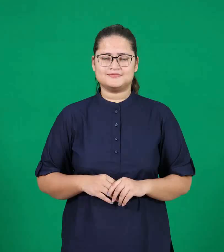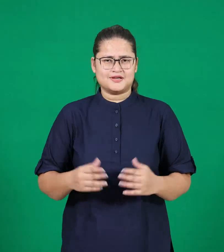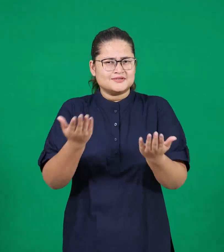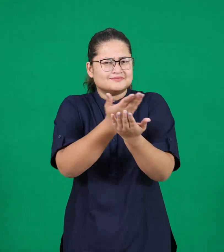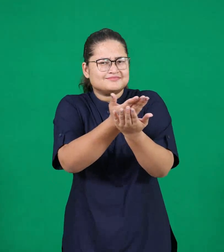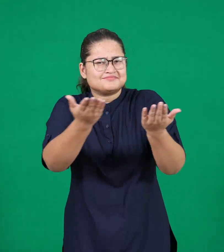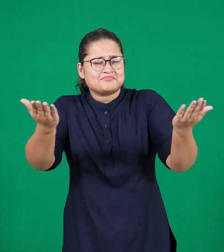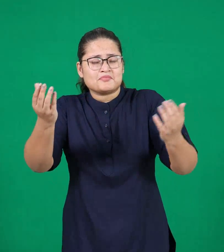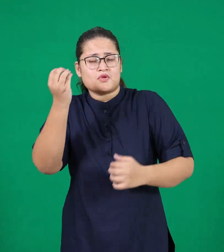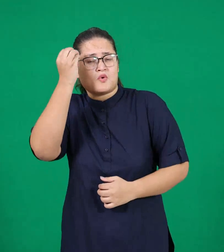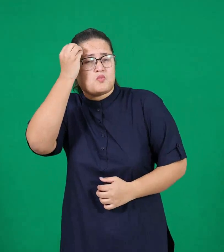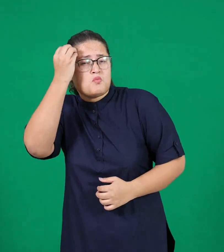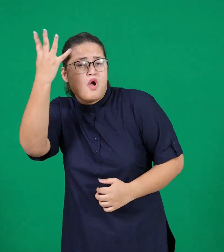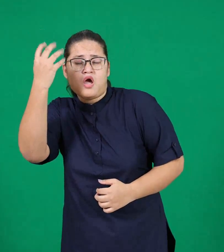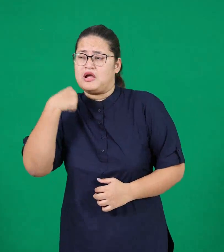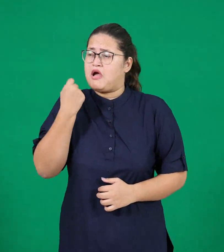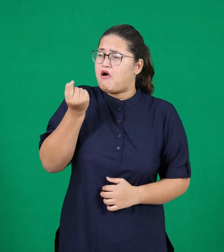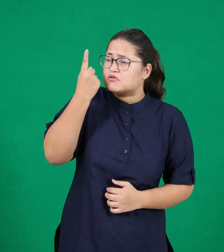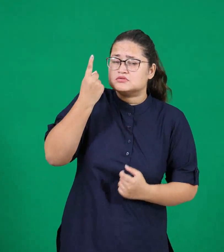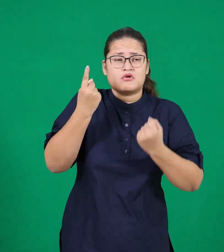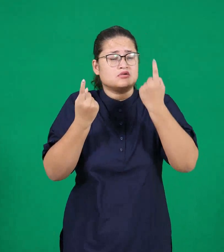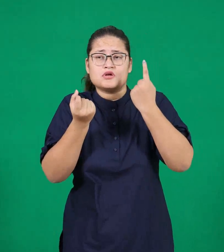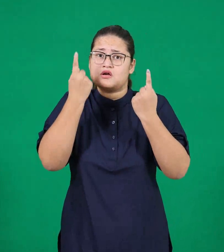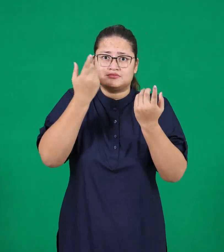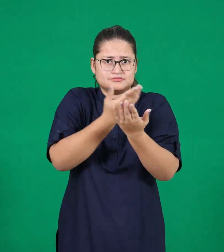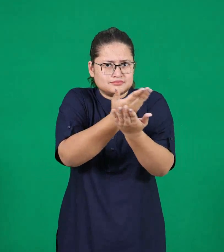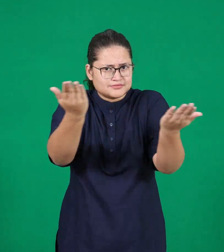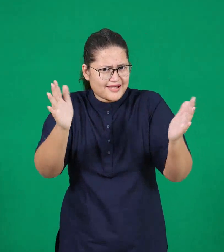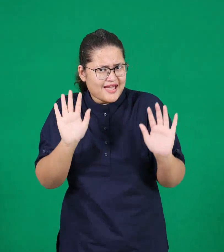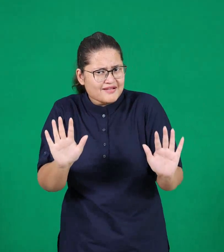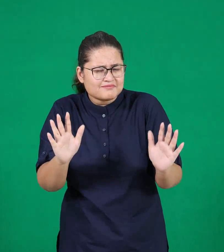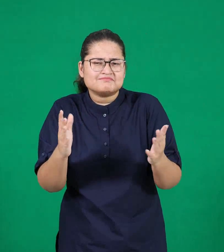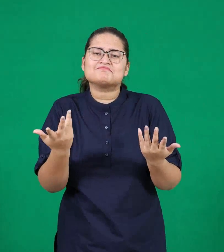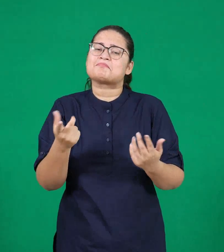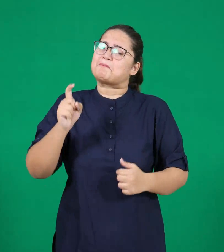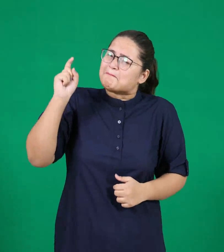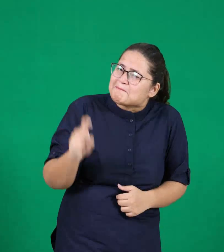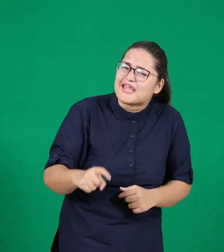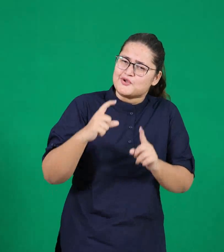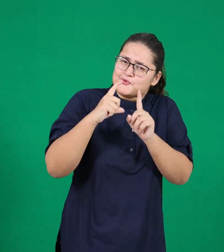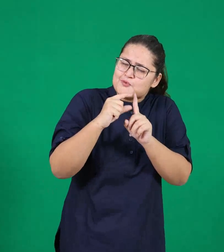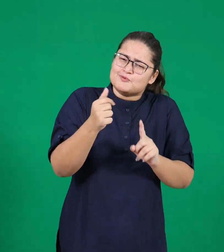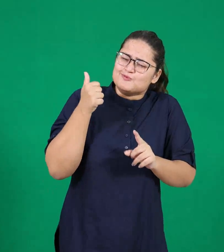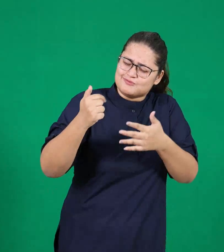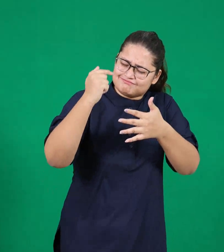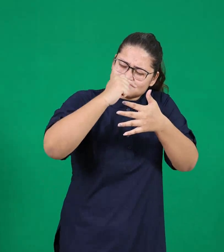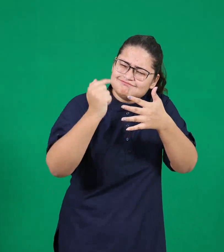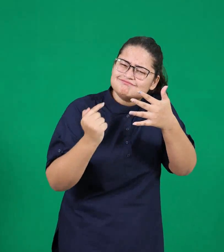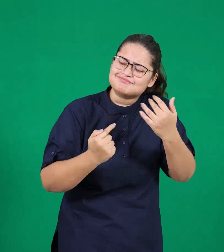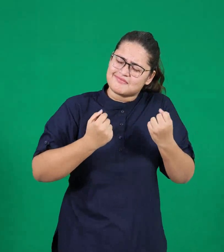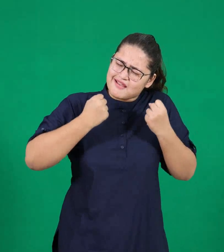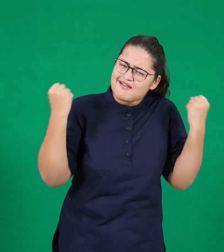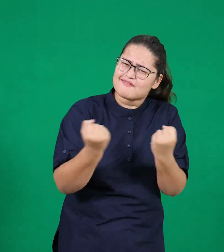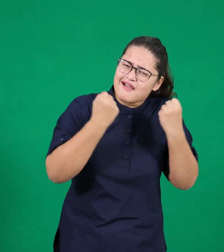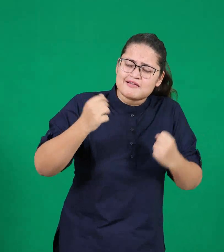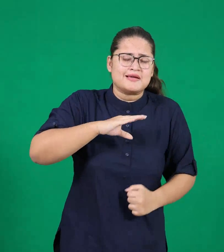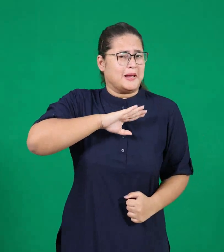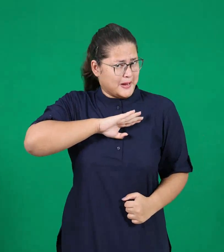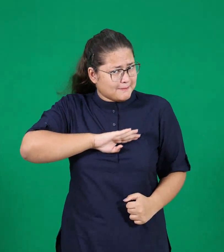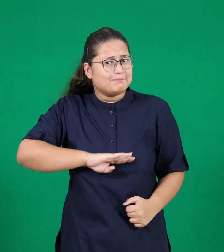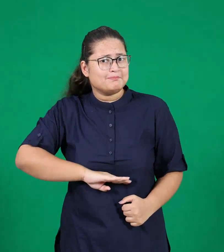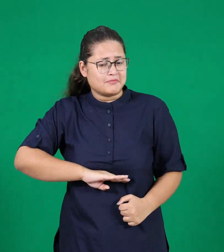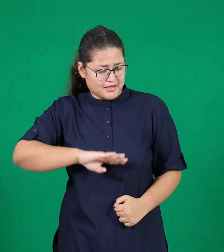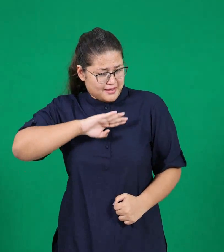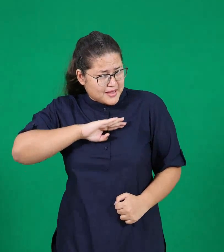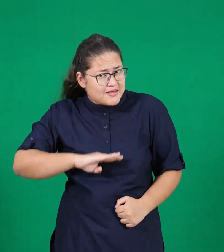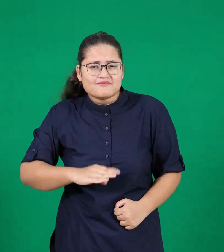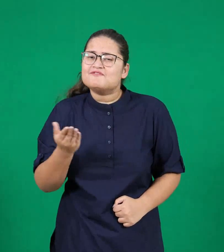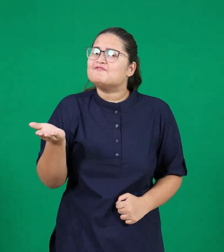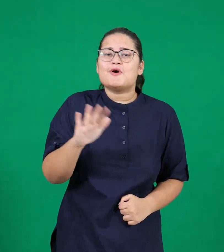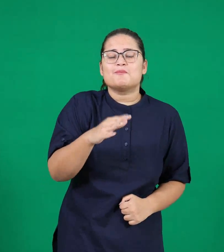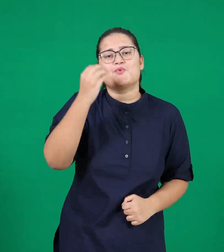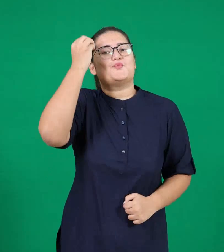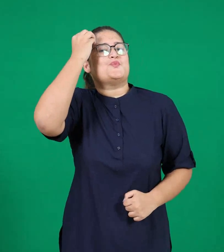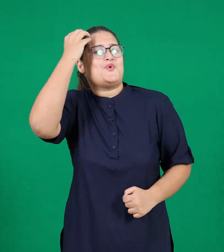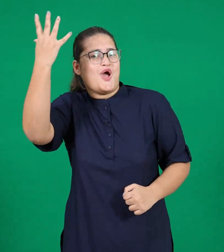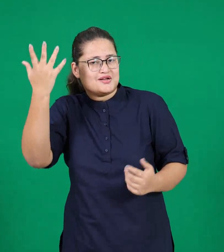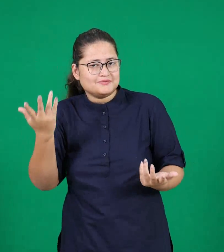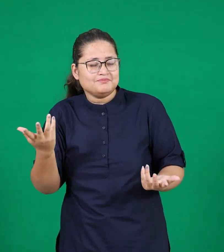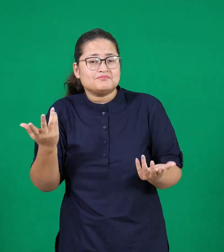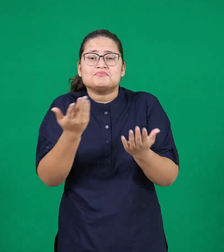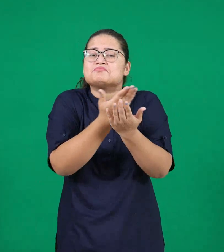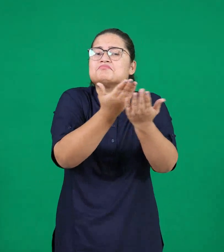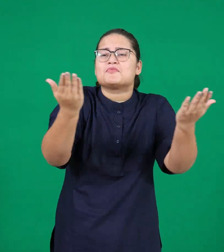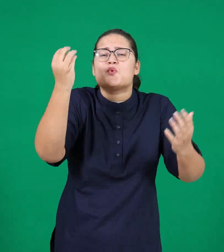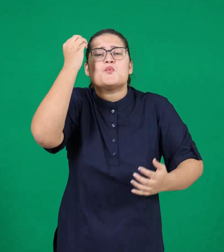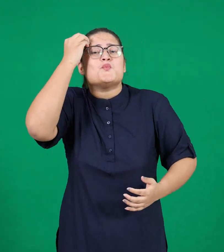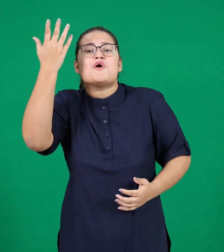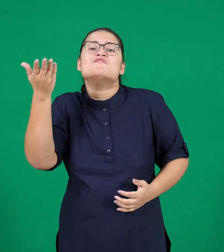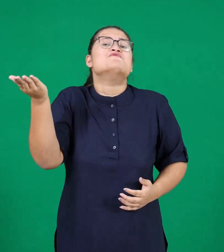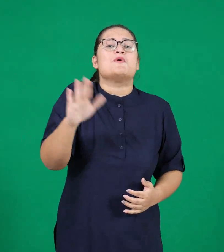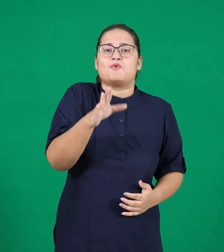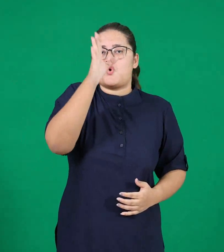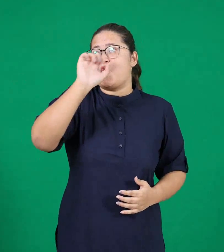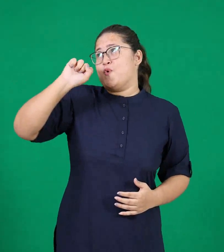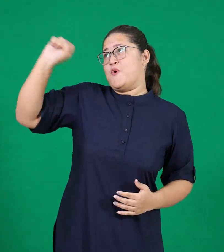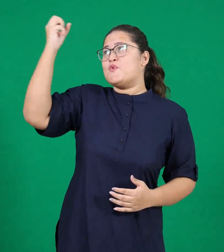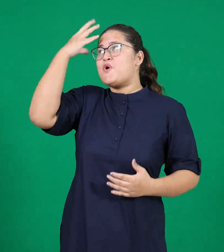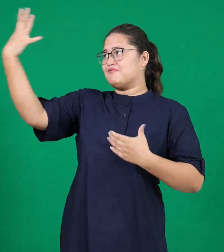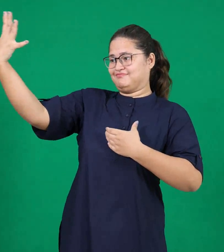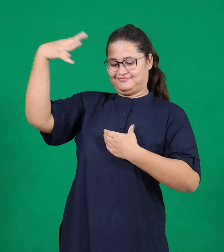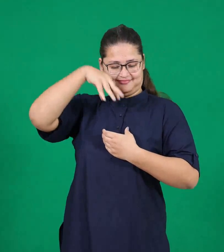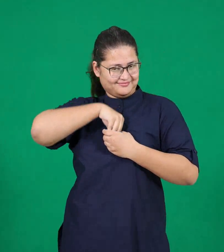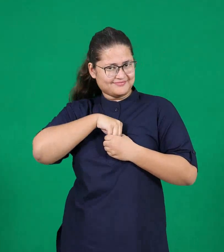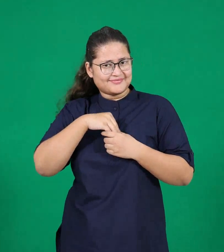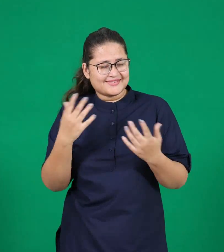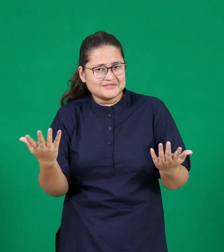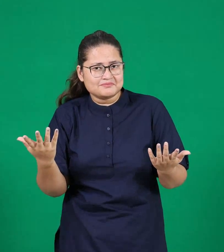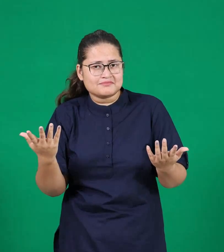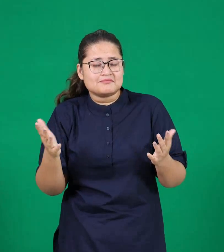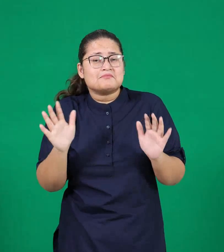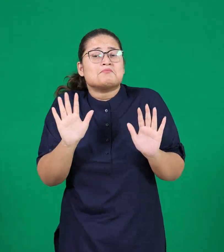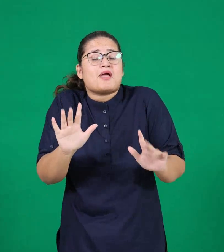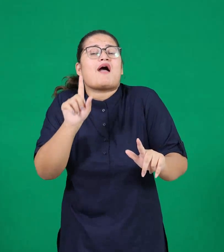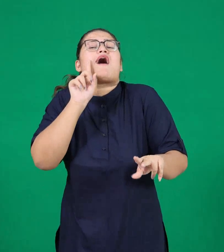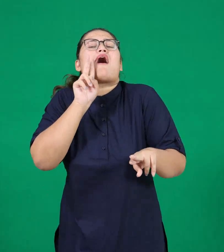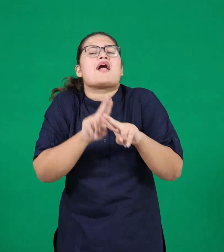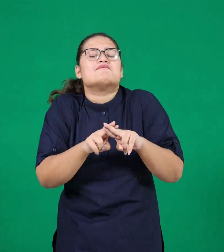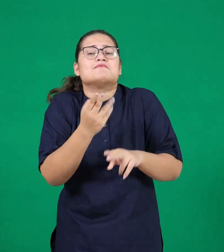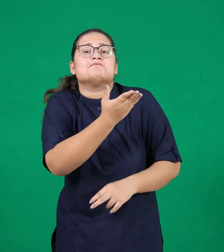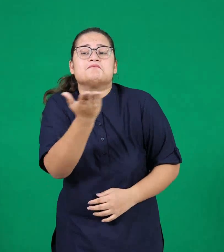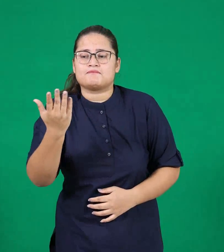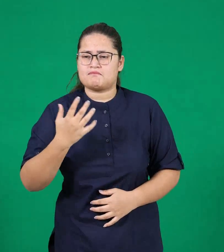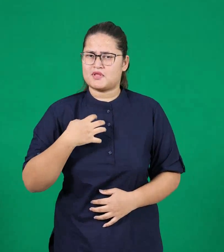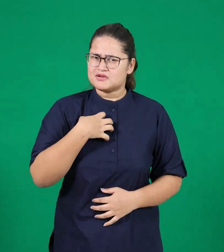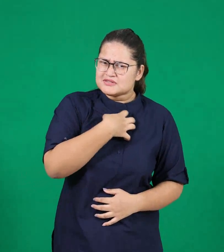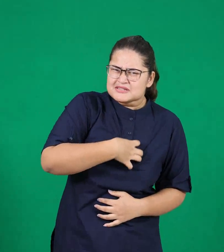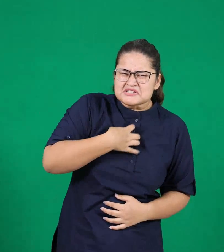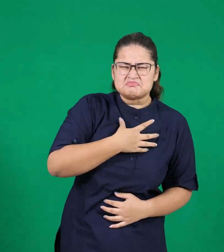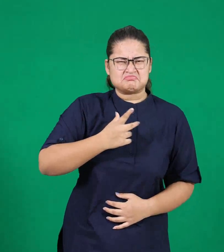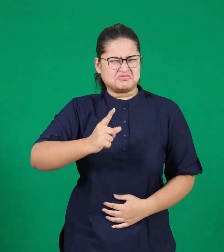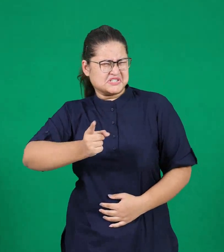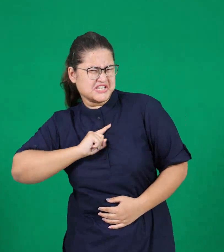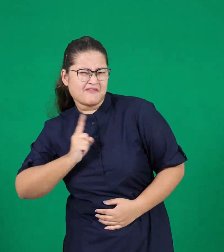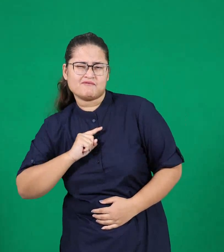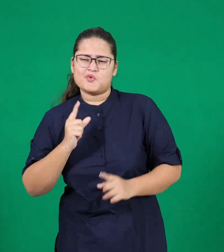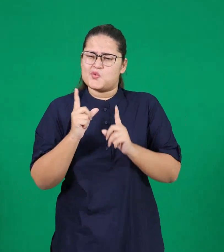Who is wise and understanding among you? Let him show it by his good conduct, by deeds done in the humility that comes from wisdom.